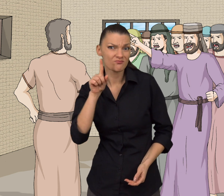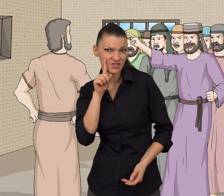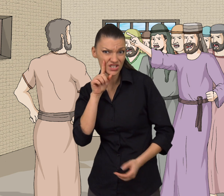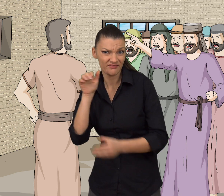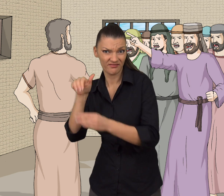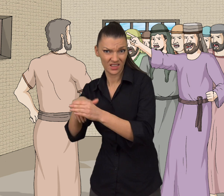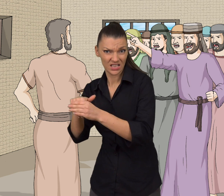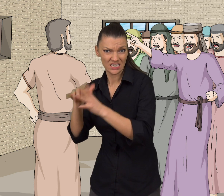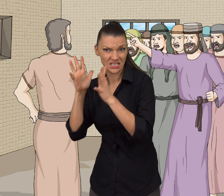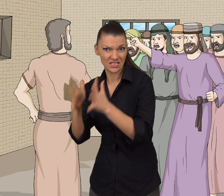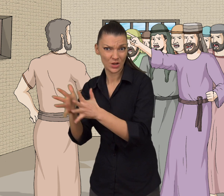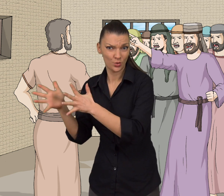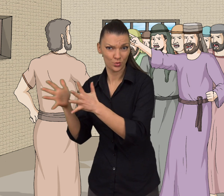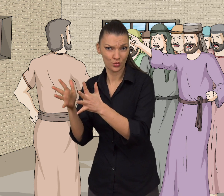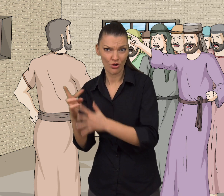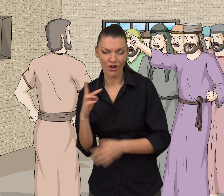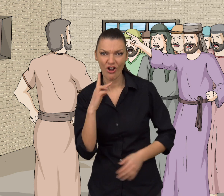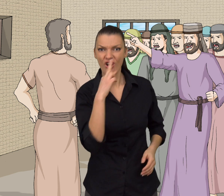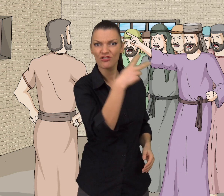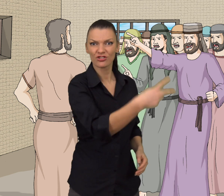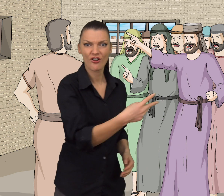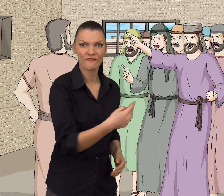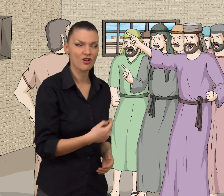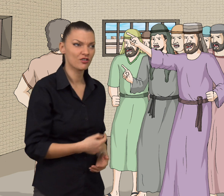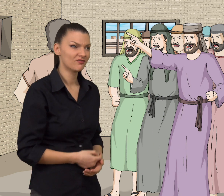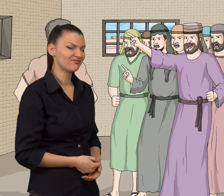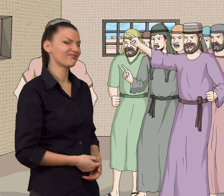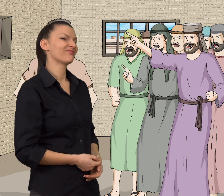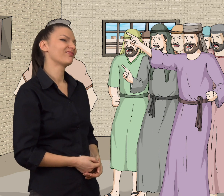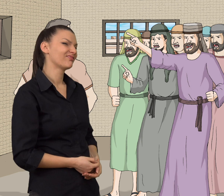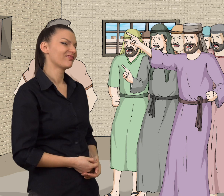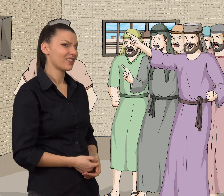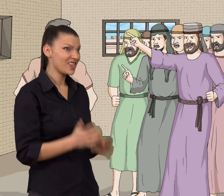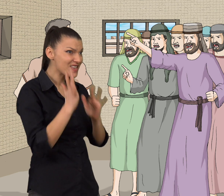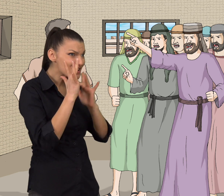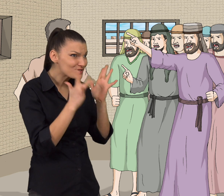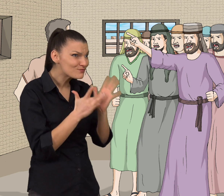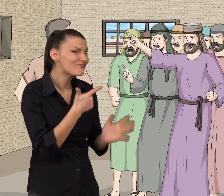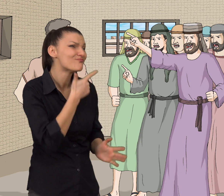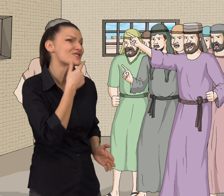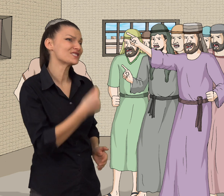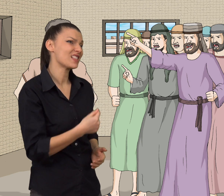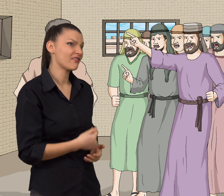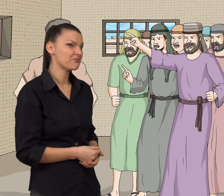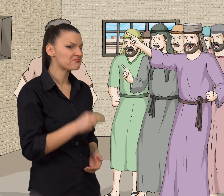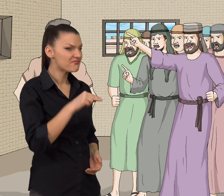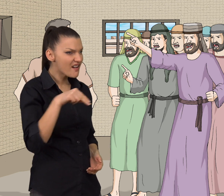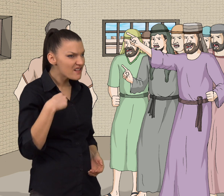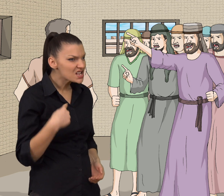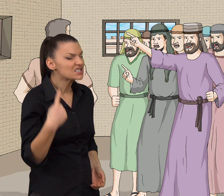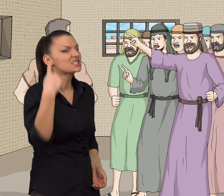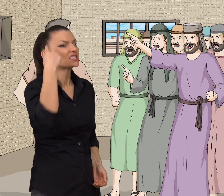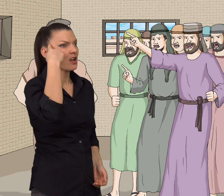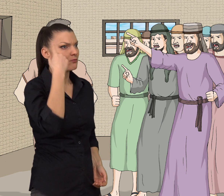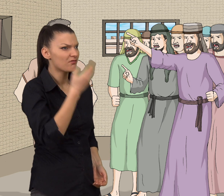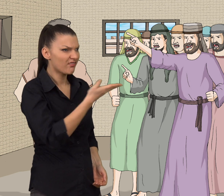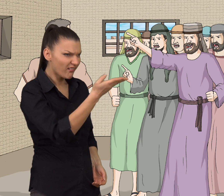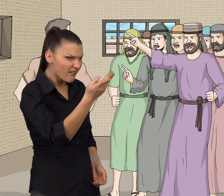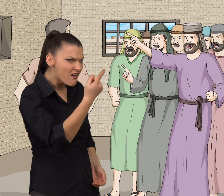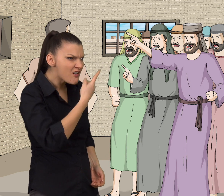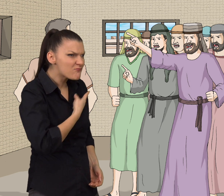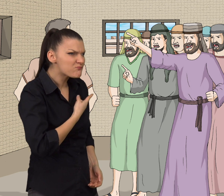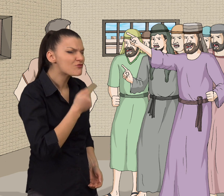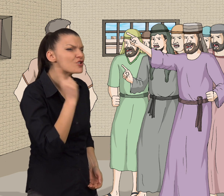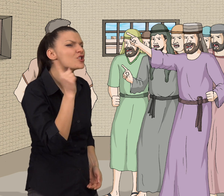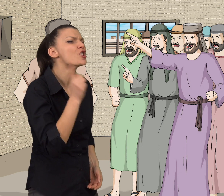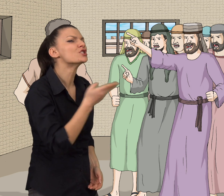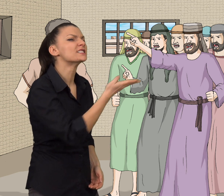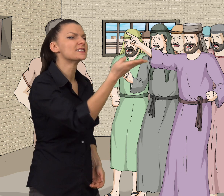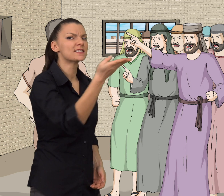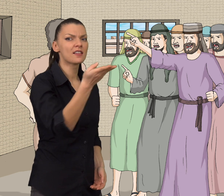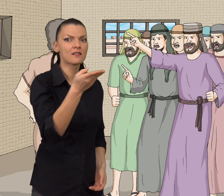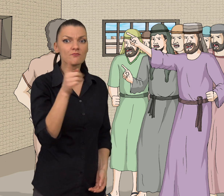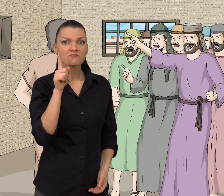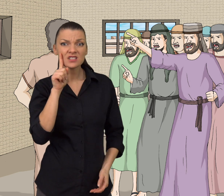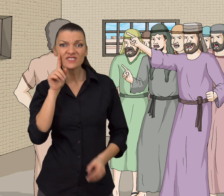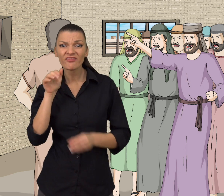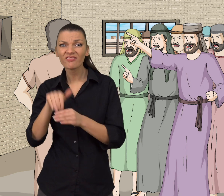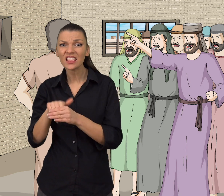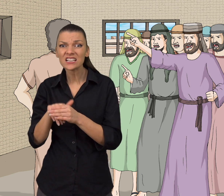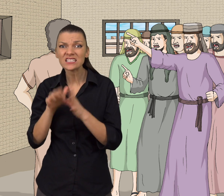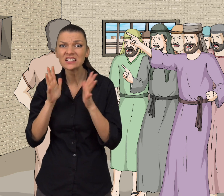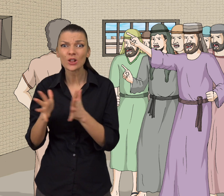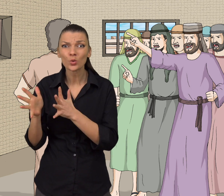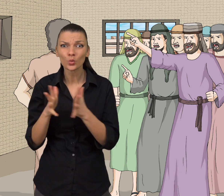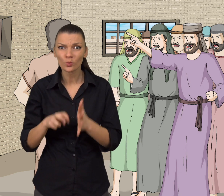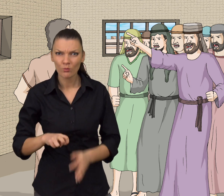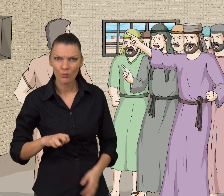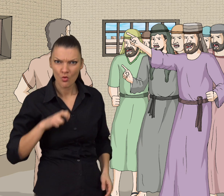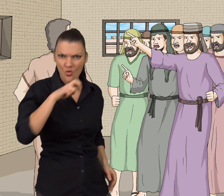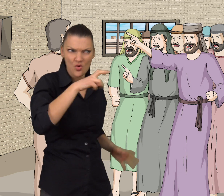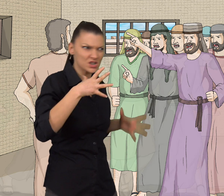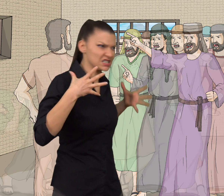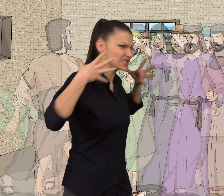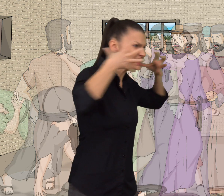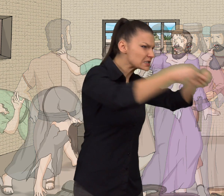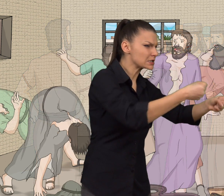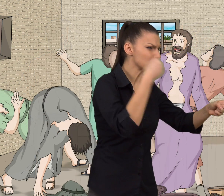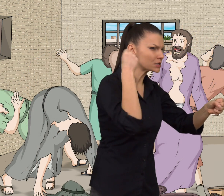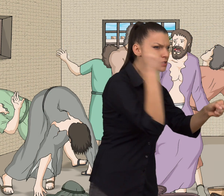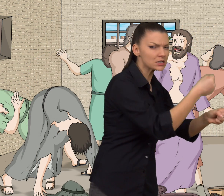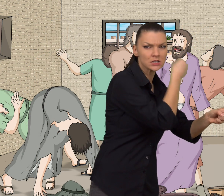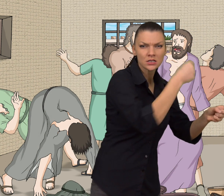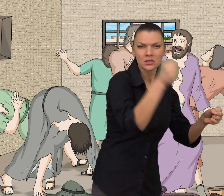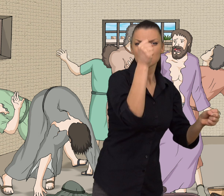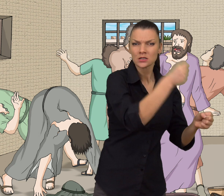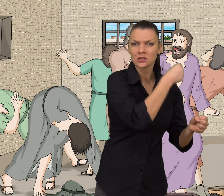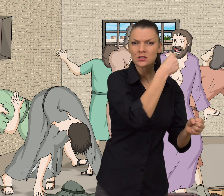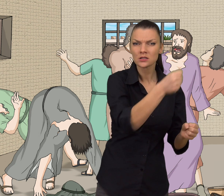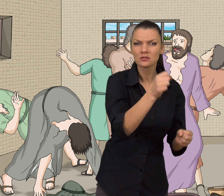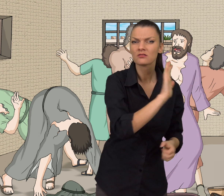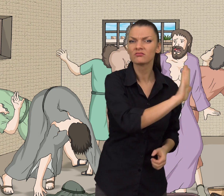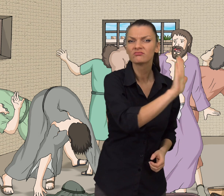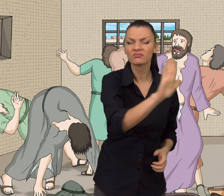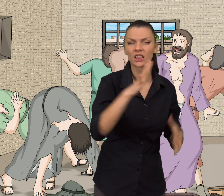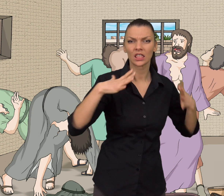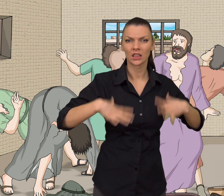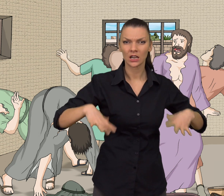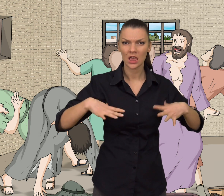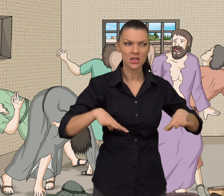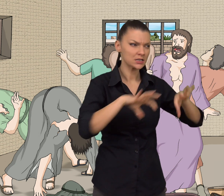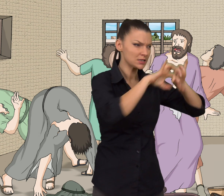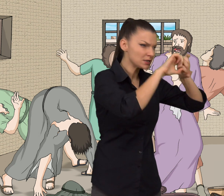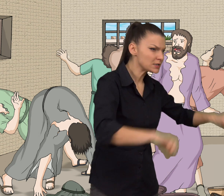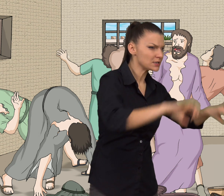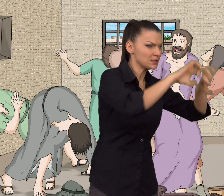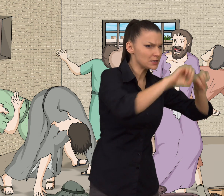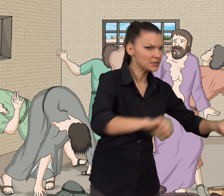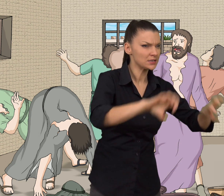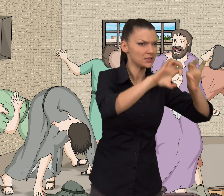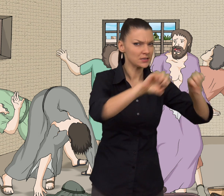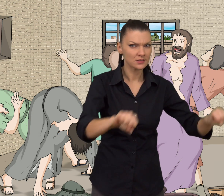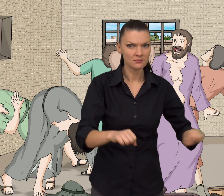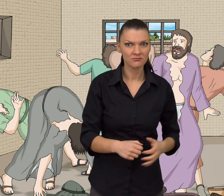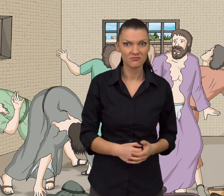Then the man with the evil spirit jumped on them and overpowered them all.